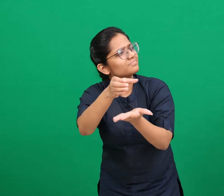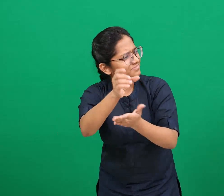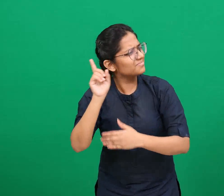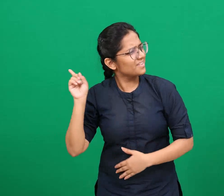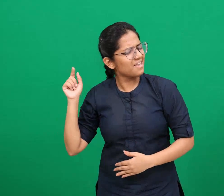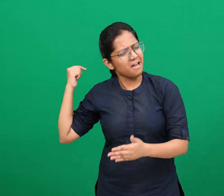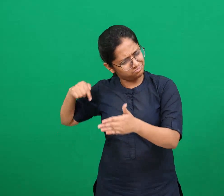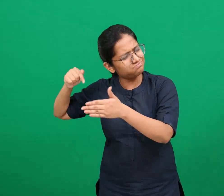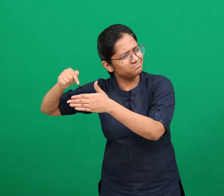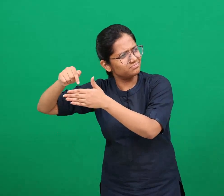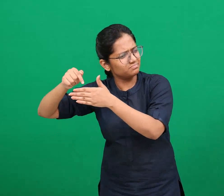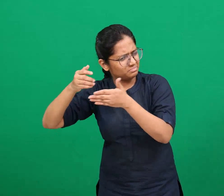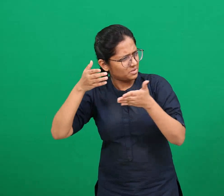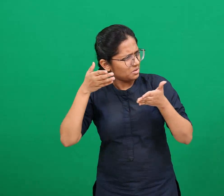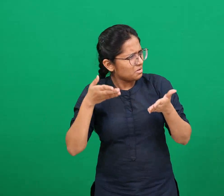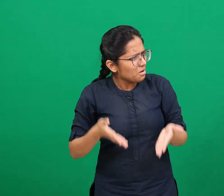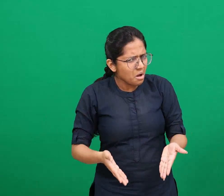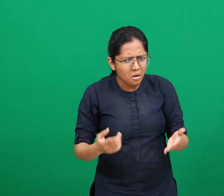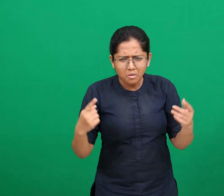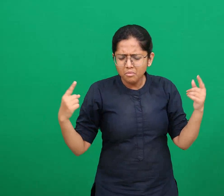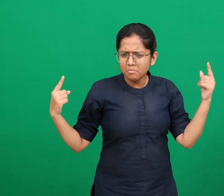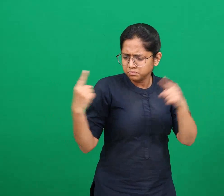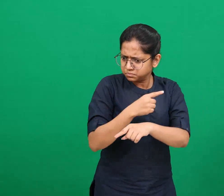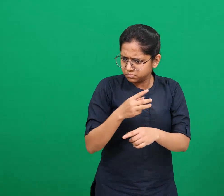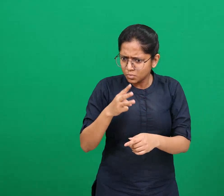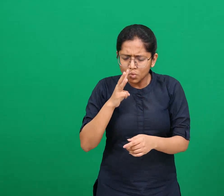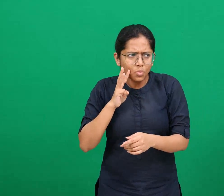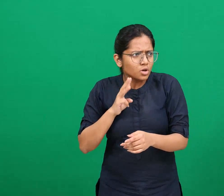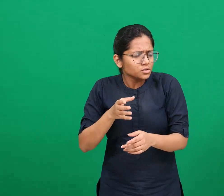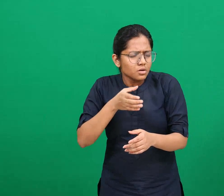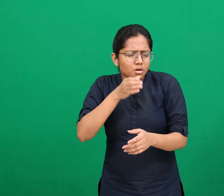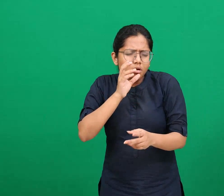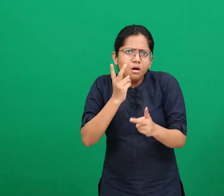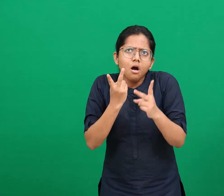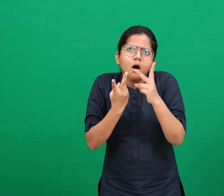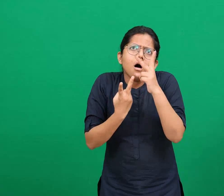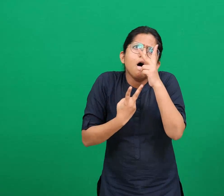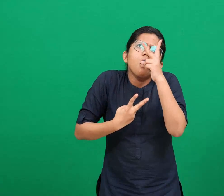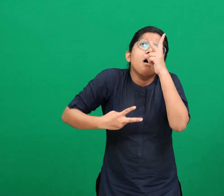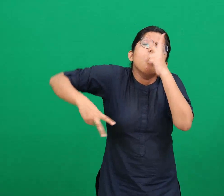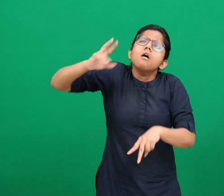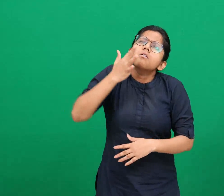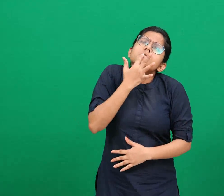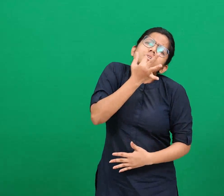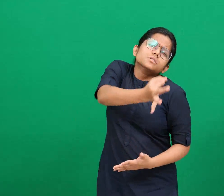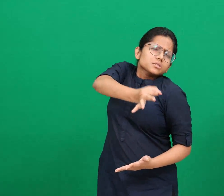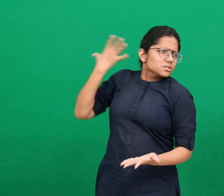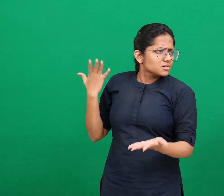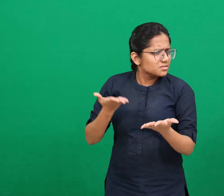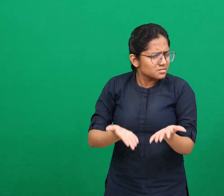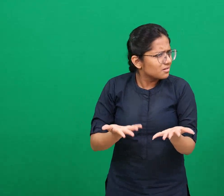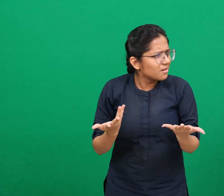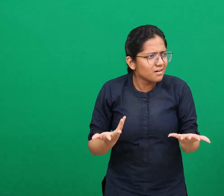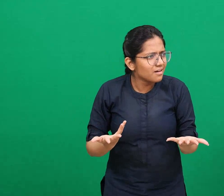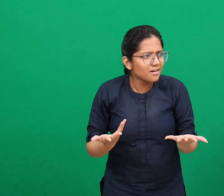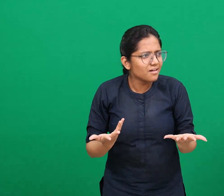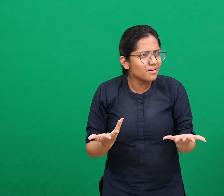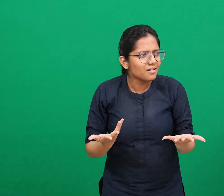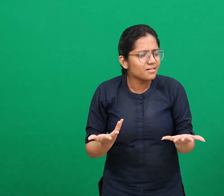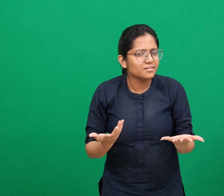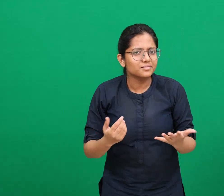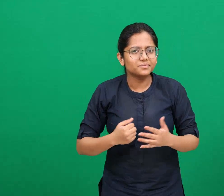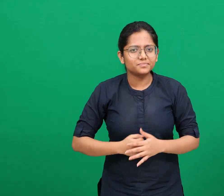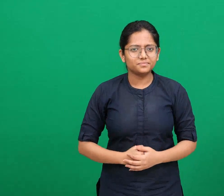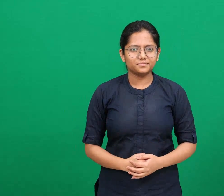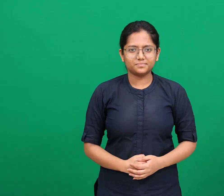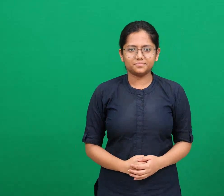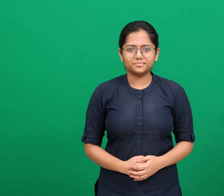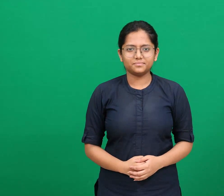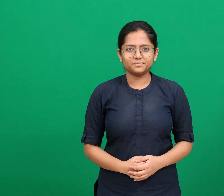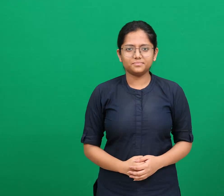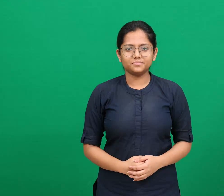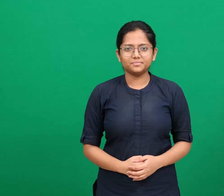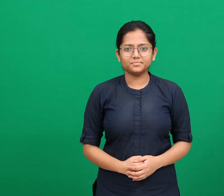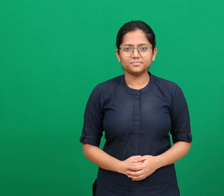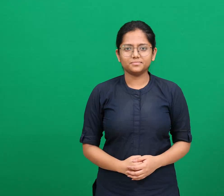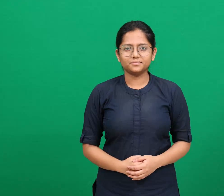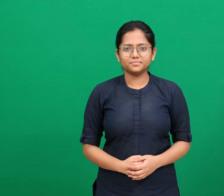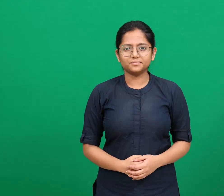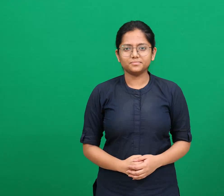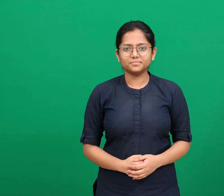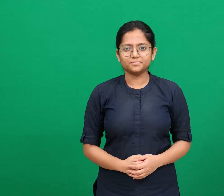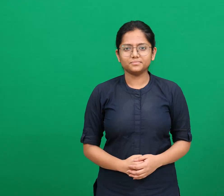But you have saved the fine wine until now!"